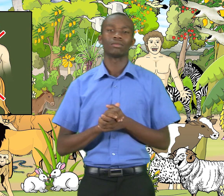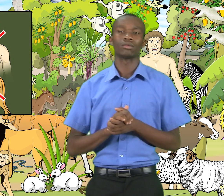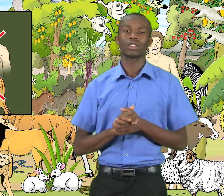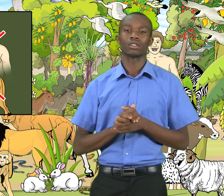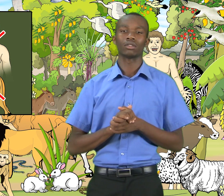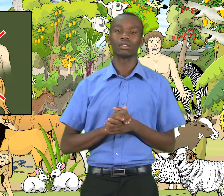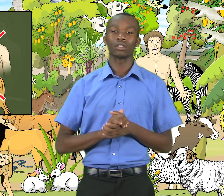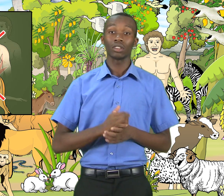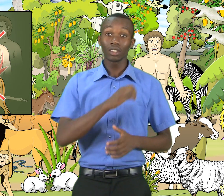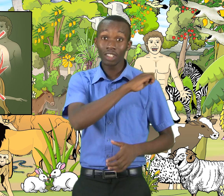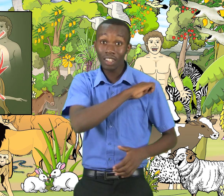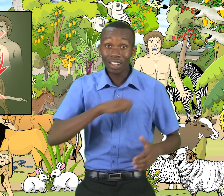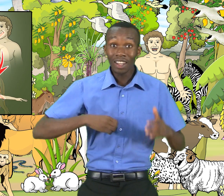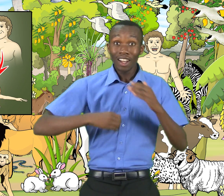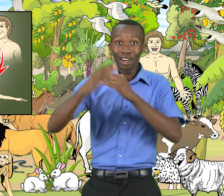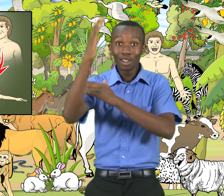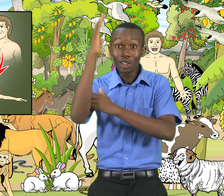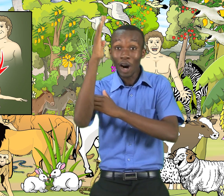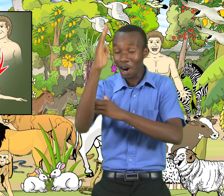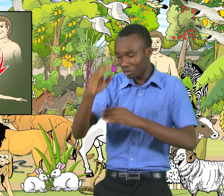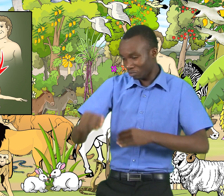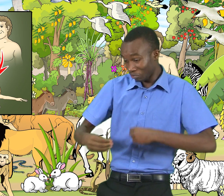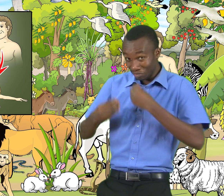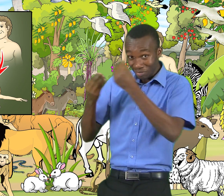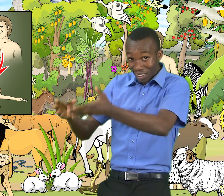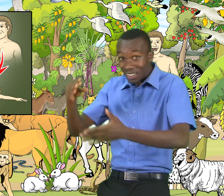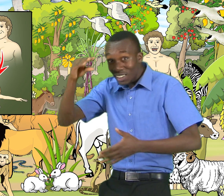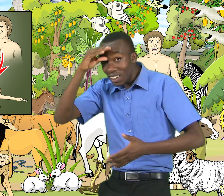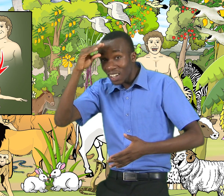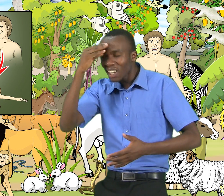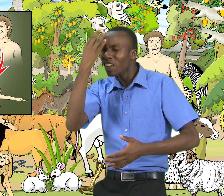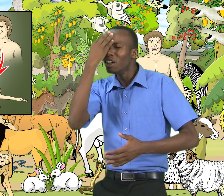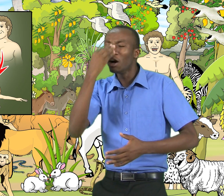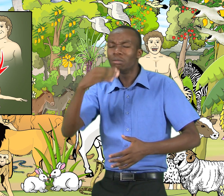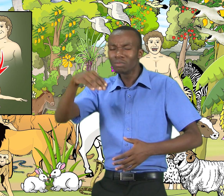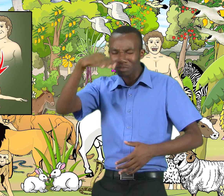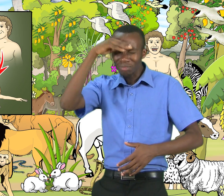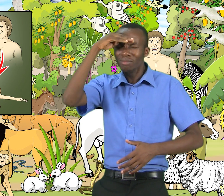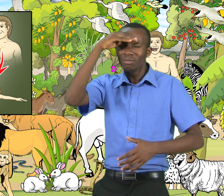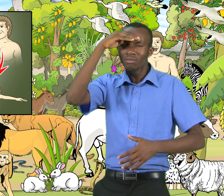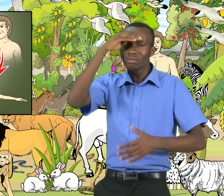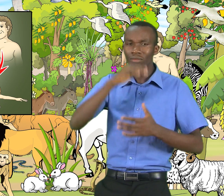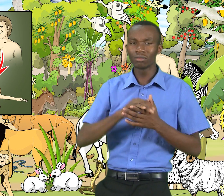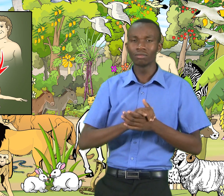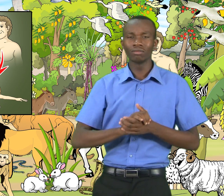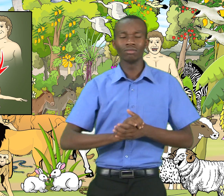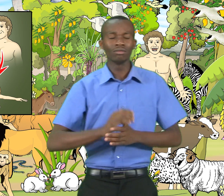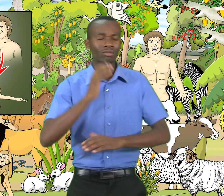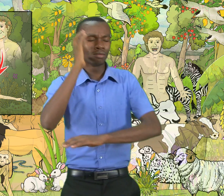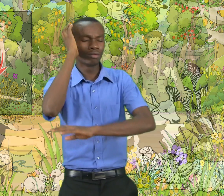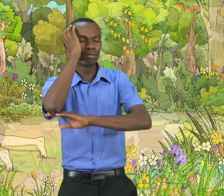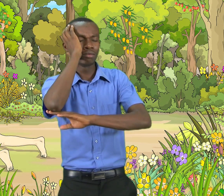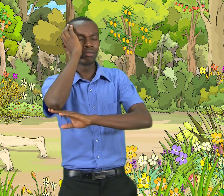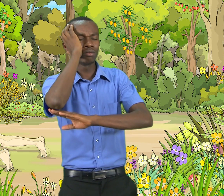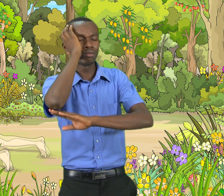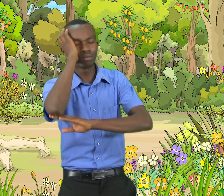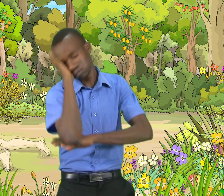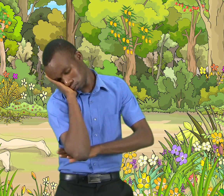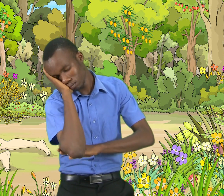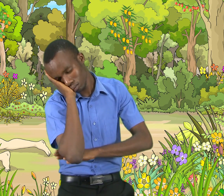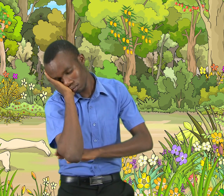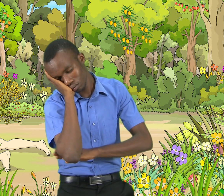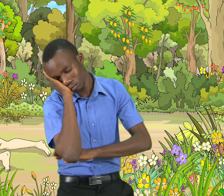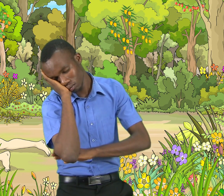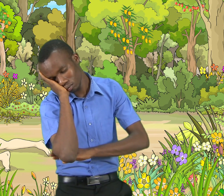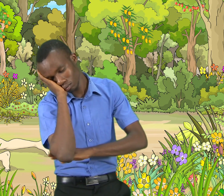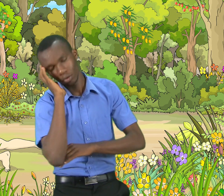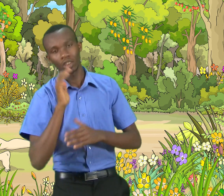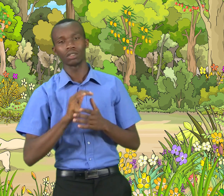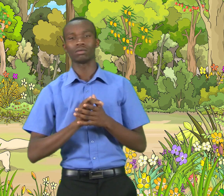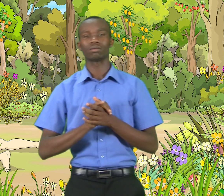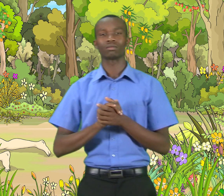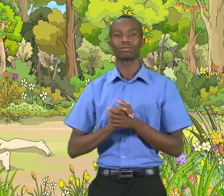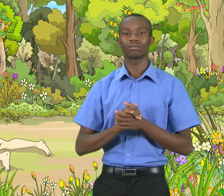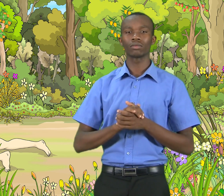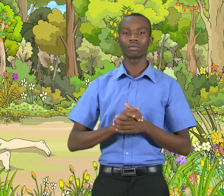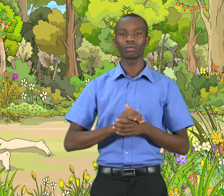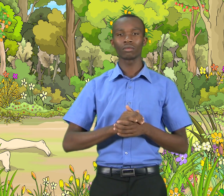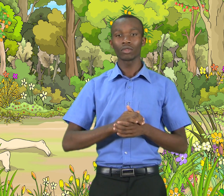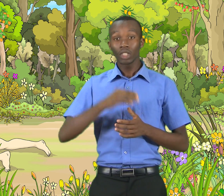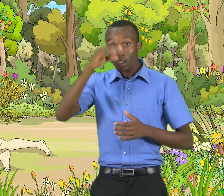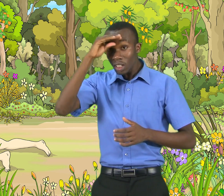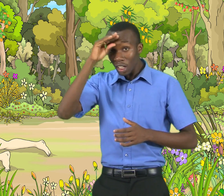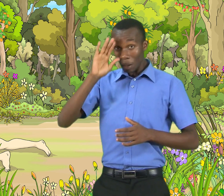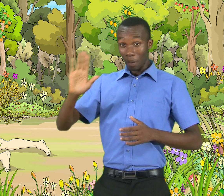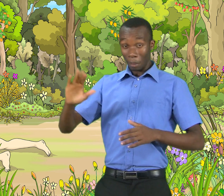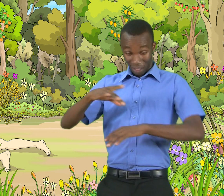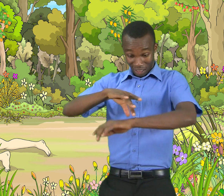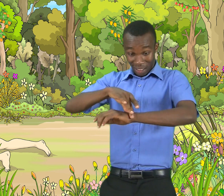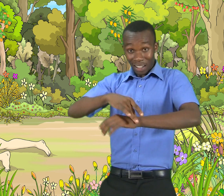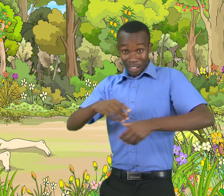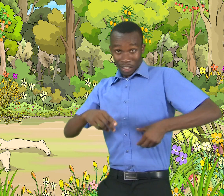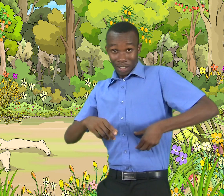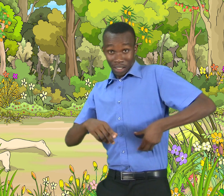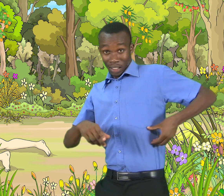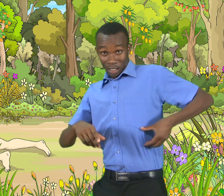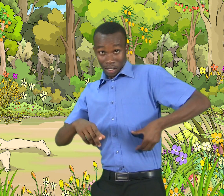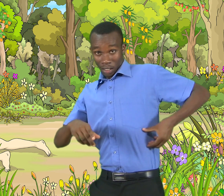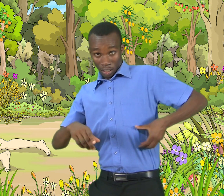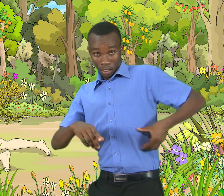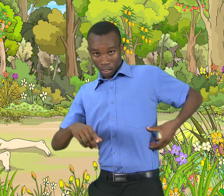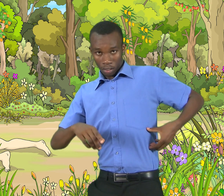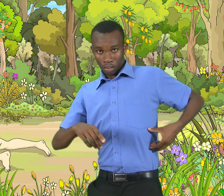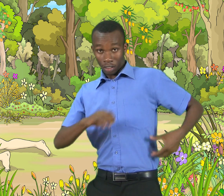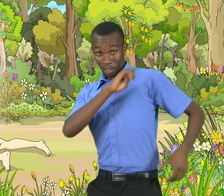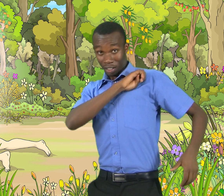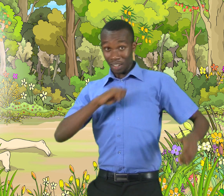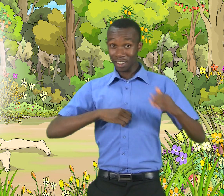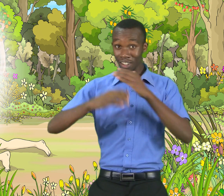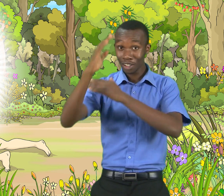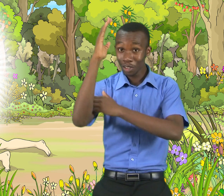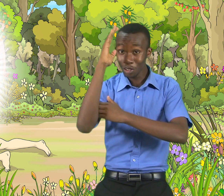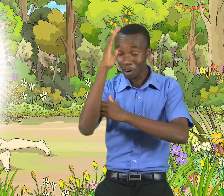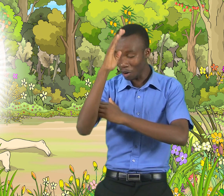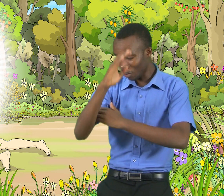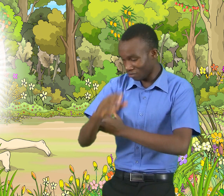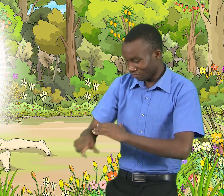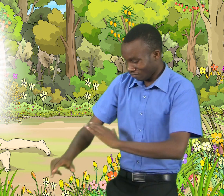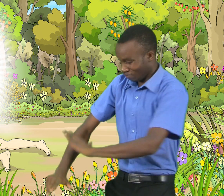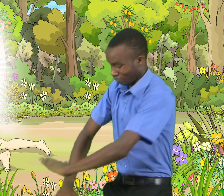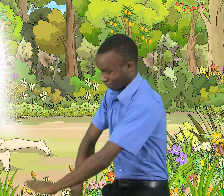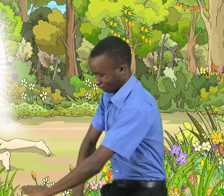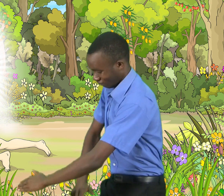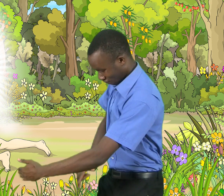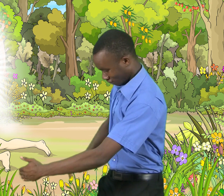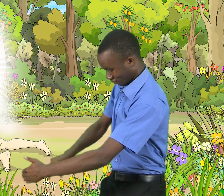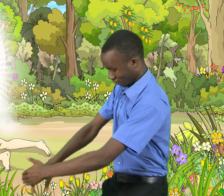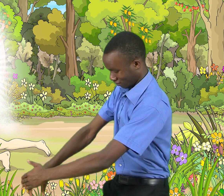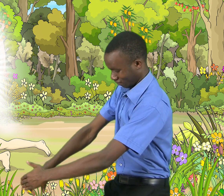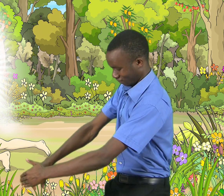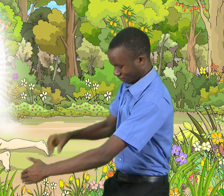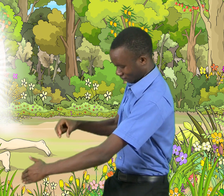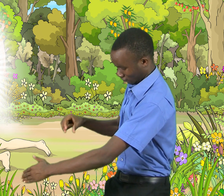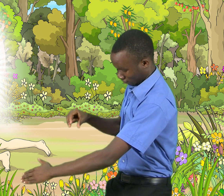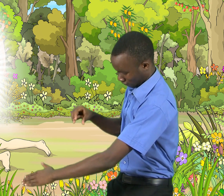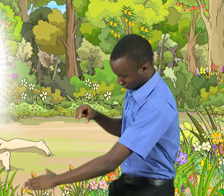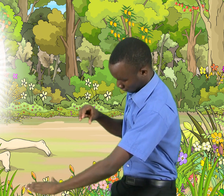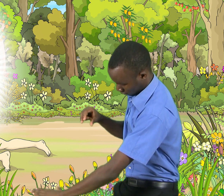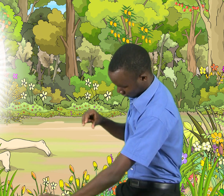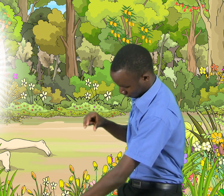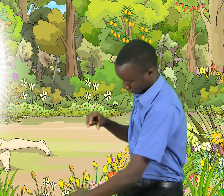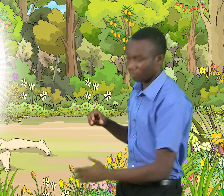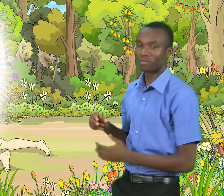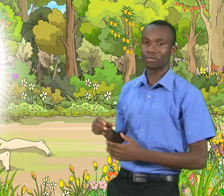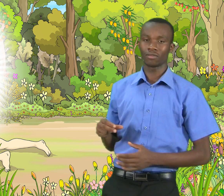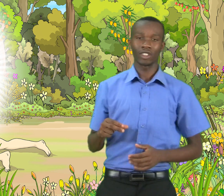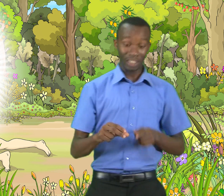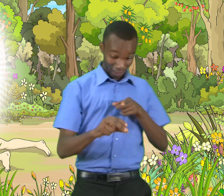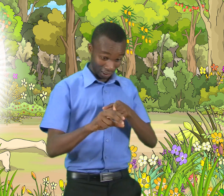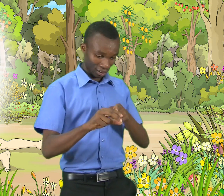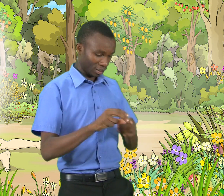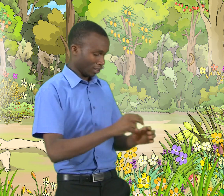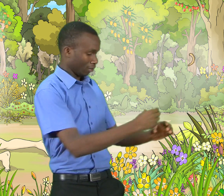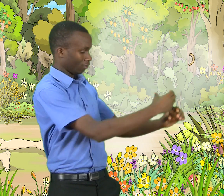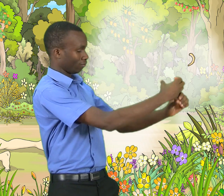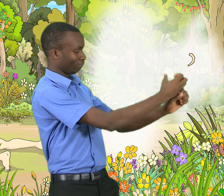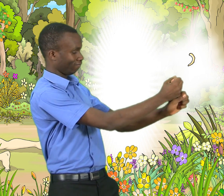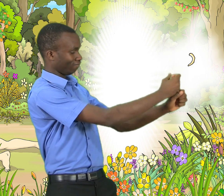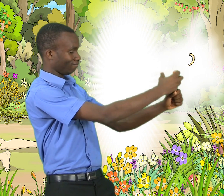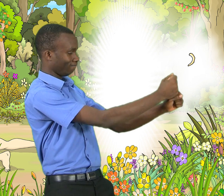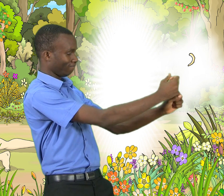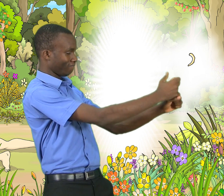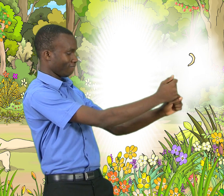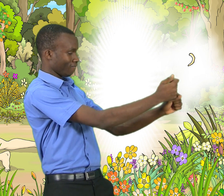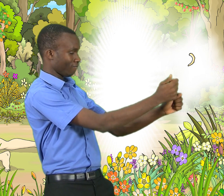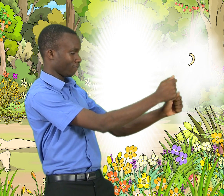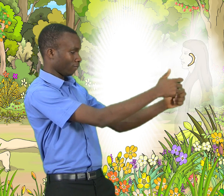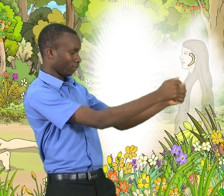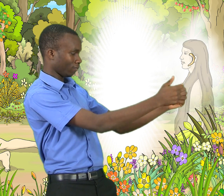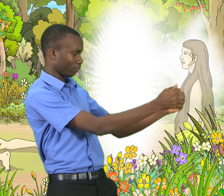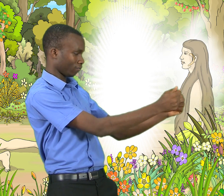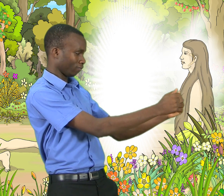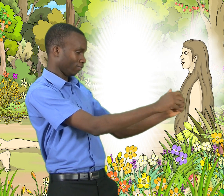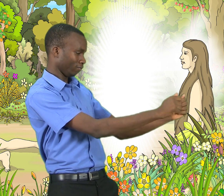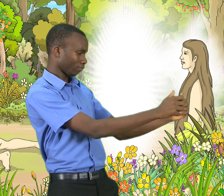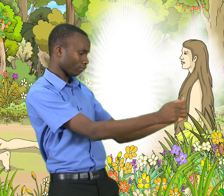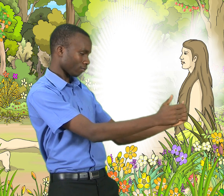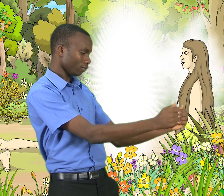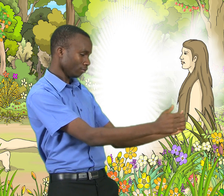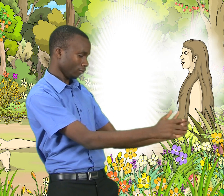So the LORD God caused the man to fall into a deep sleep, and while he slept, He took one of the man’s ribs and closed up the area with flesh.